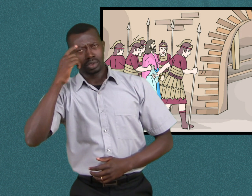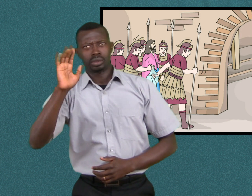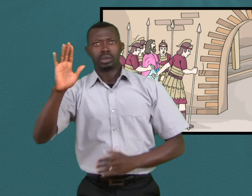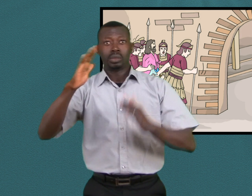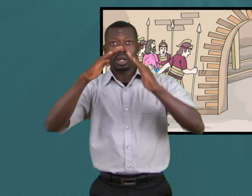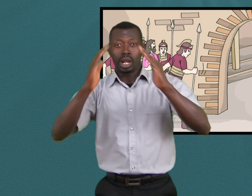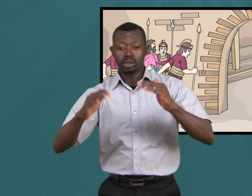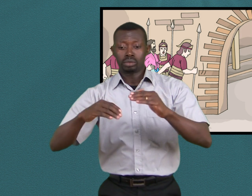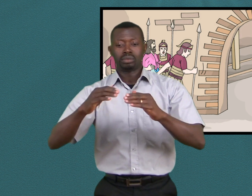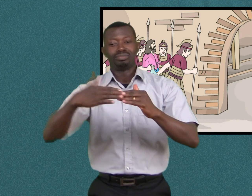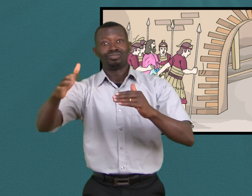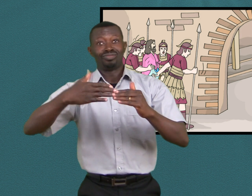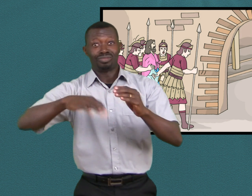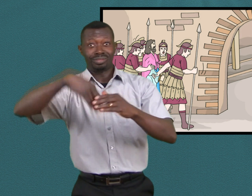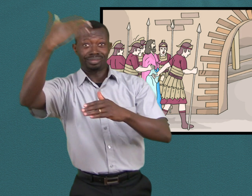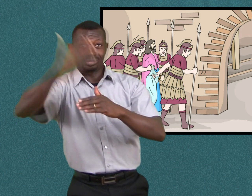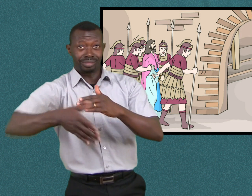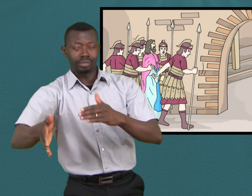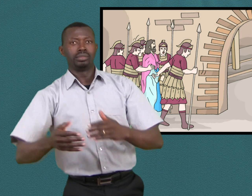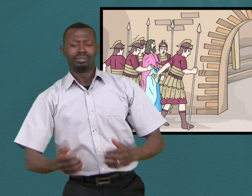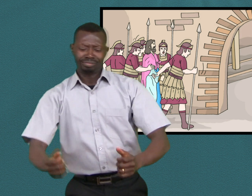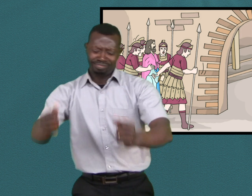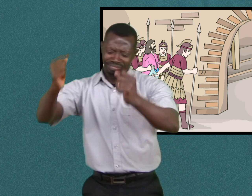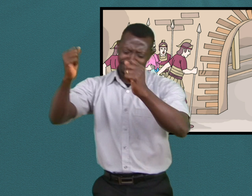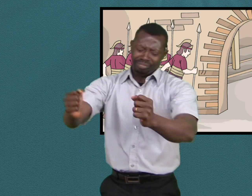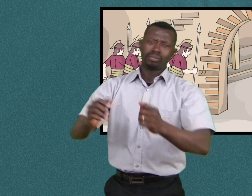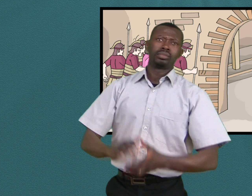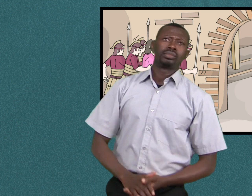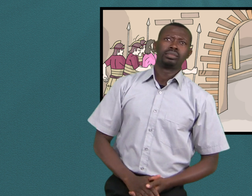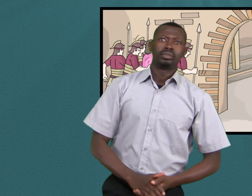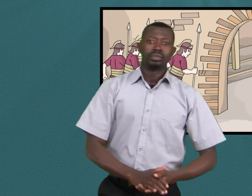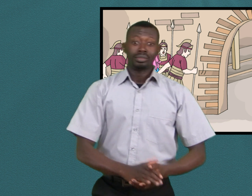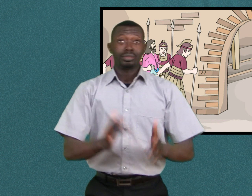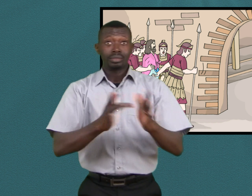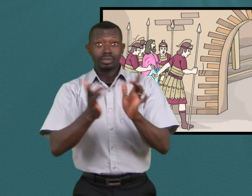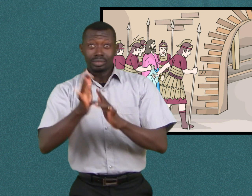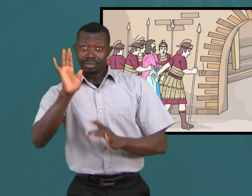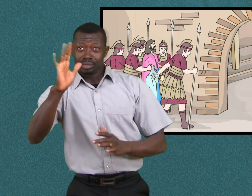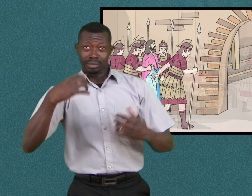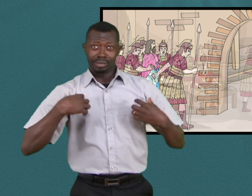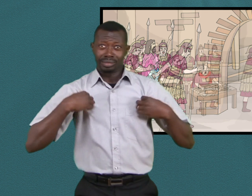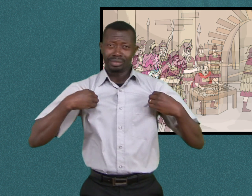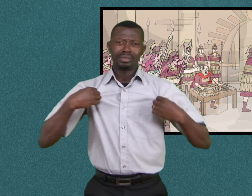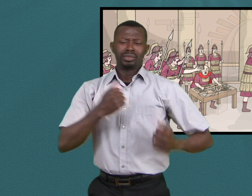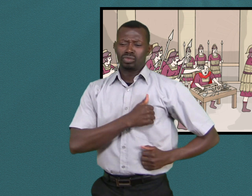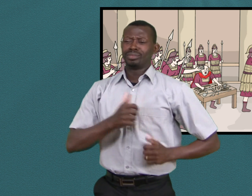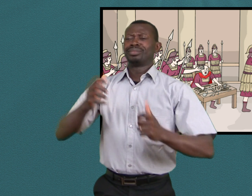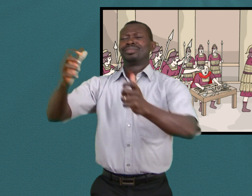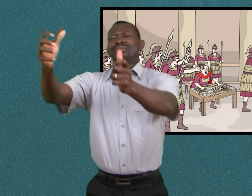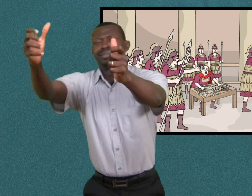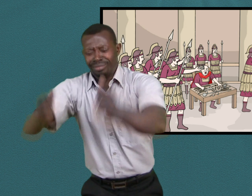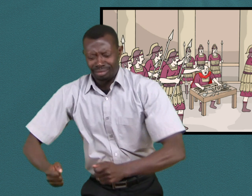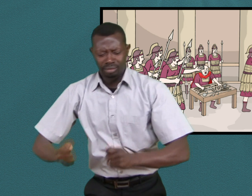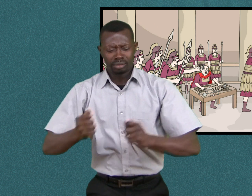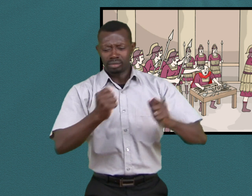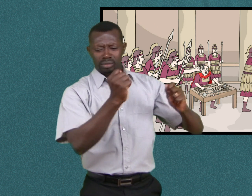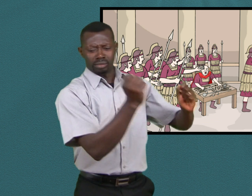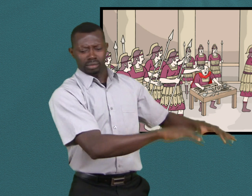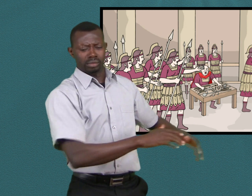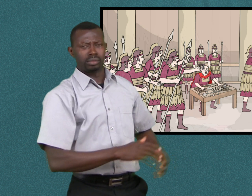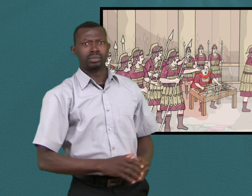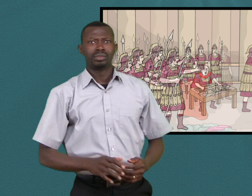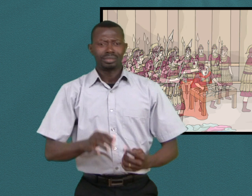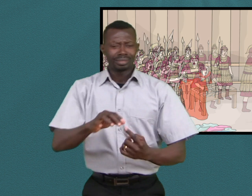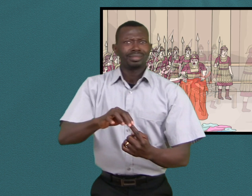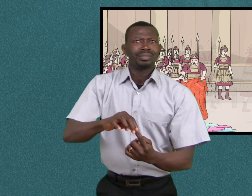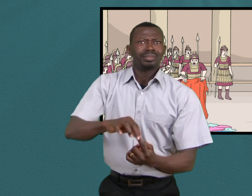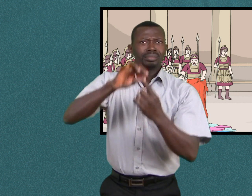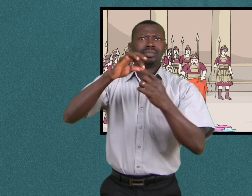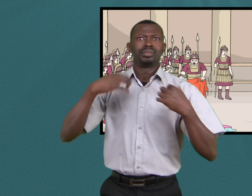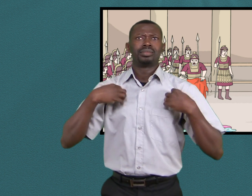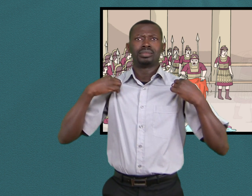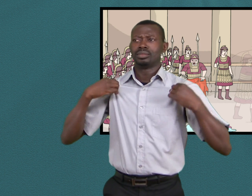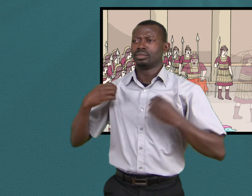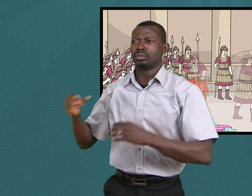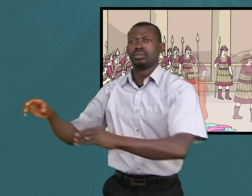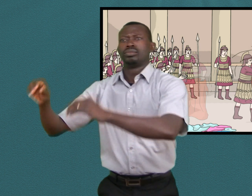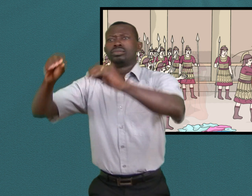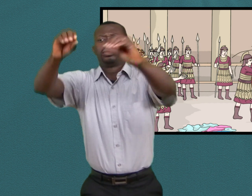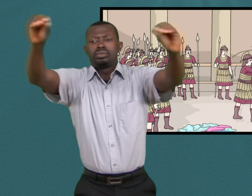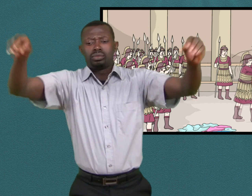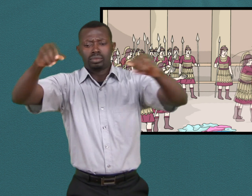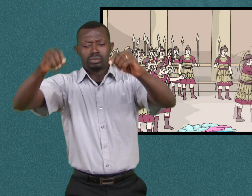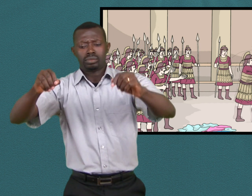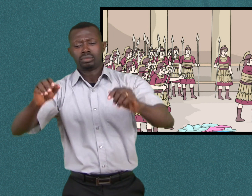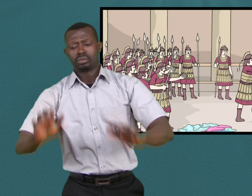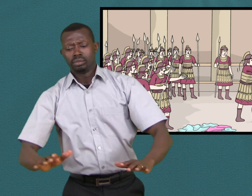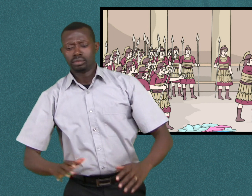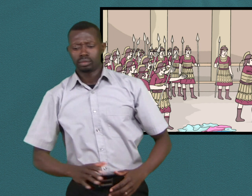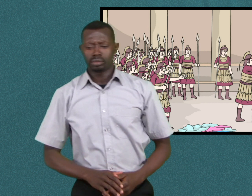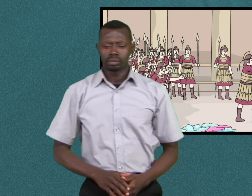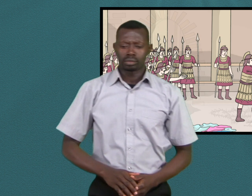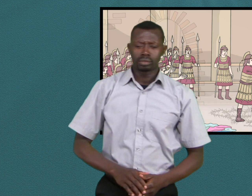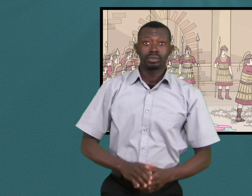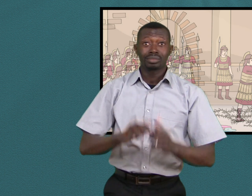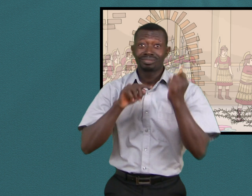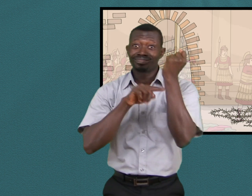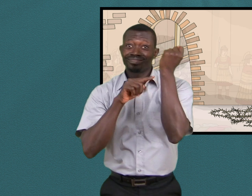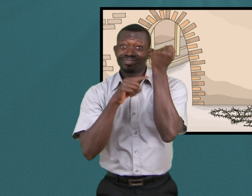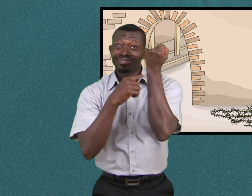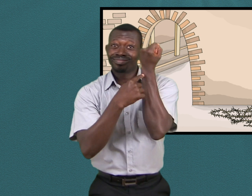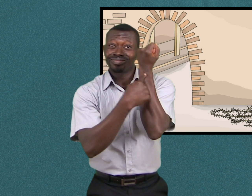They stripped Him and put a scarlet robe on Him.